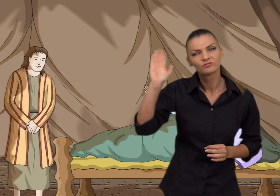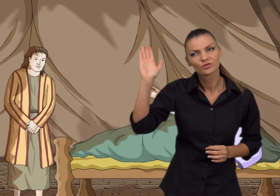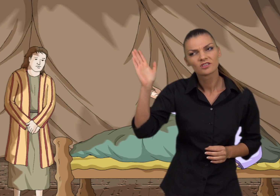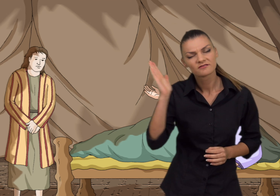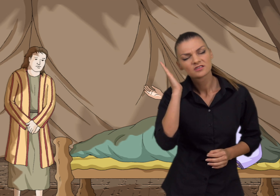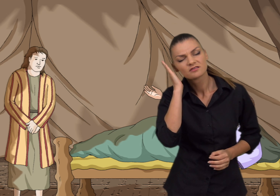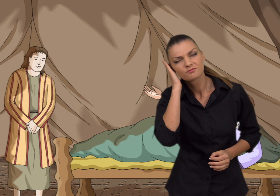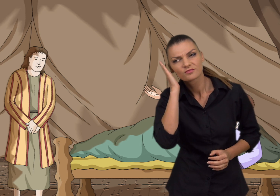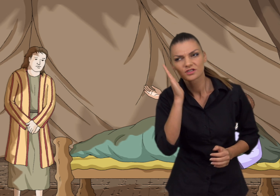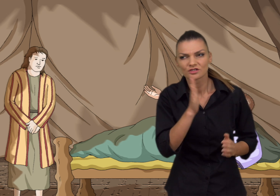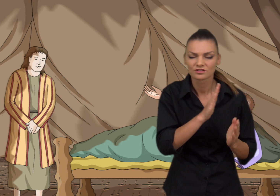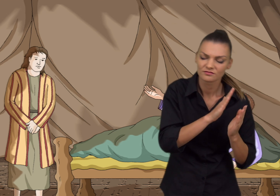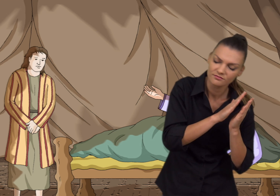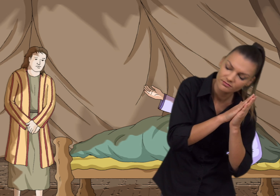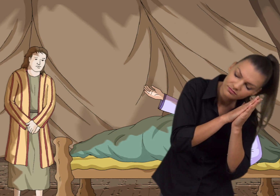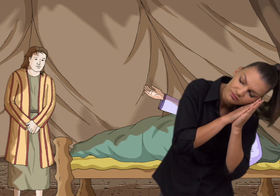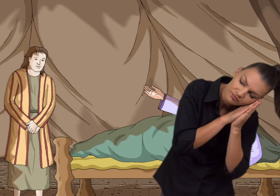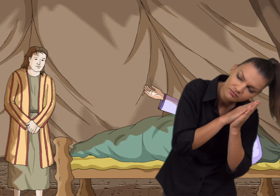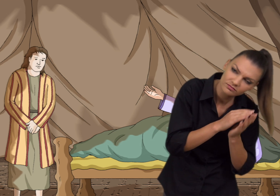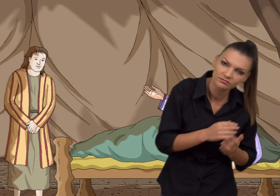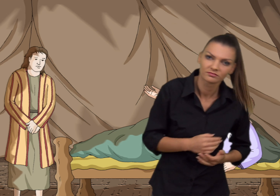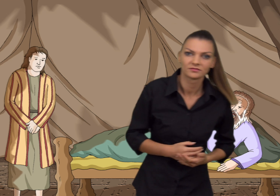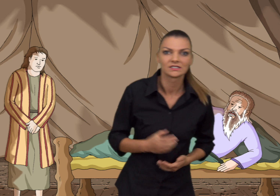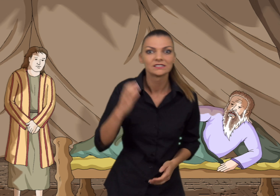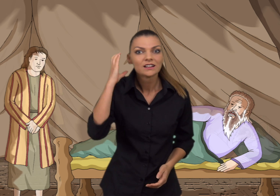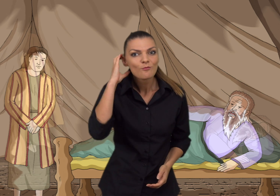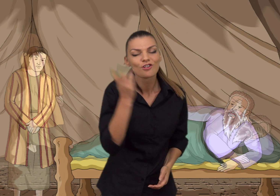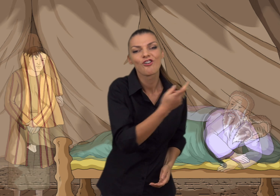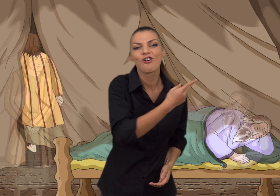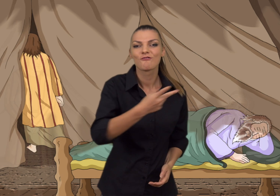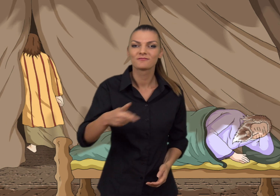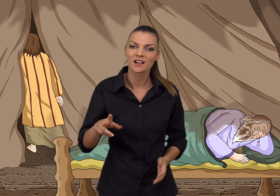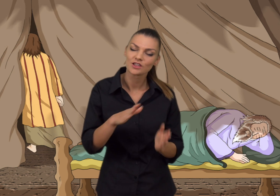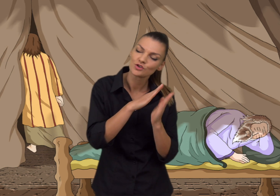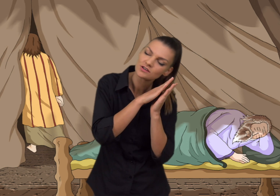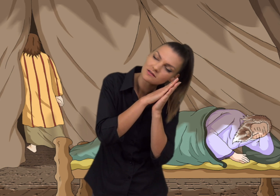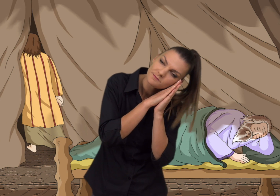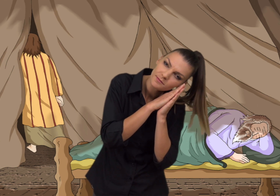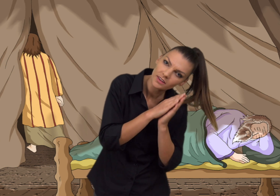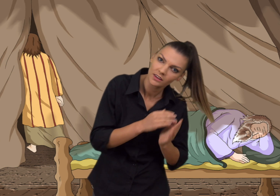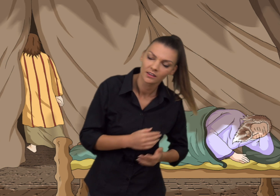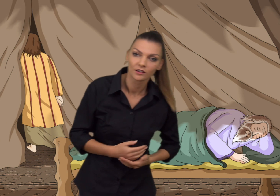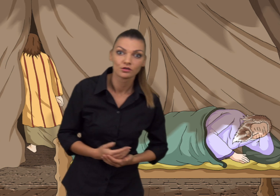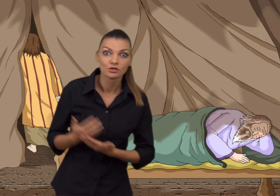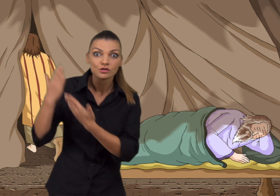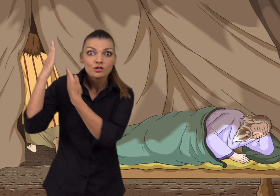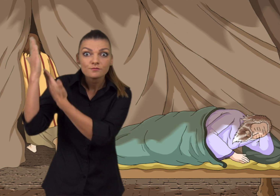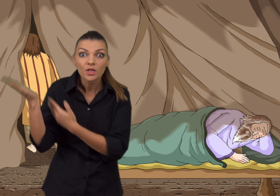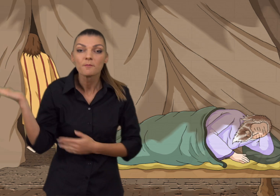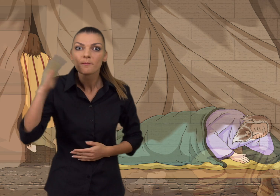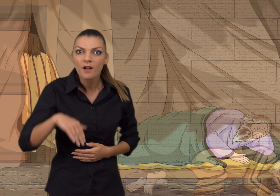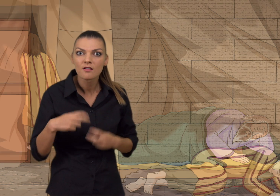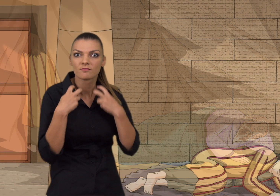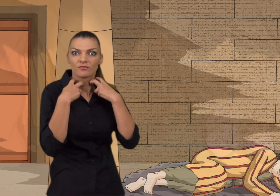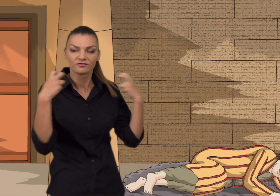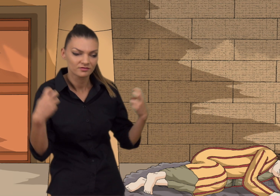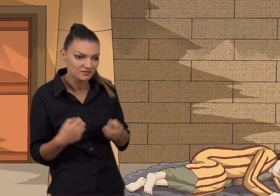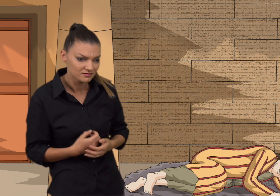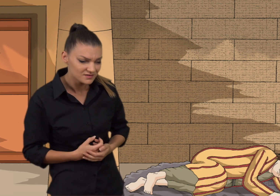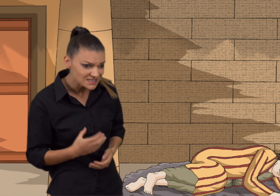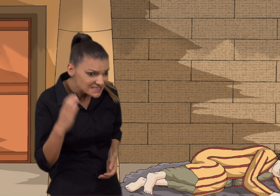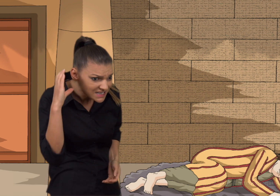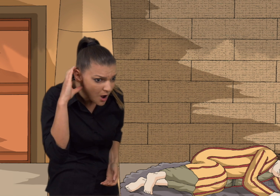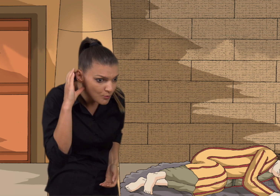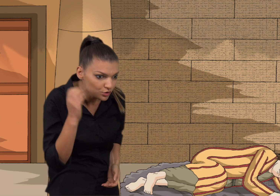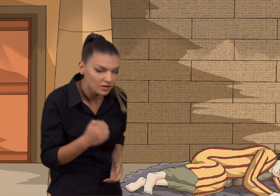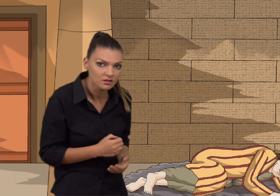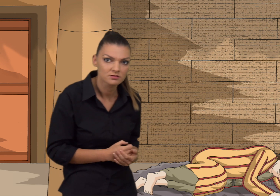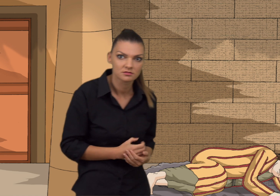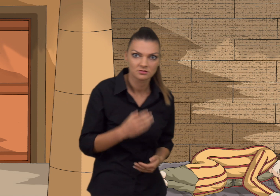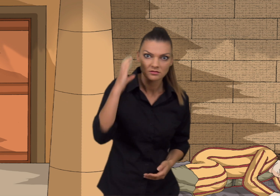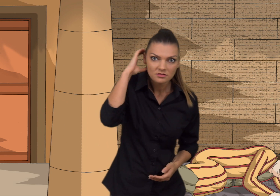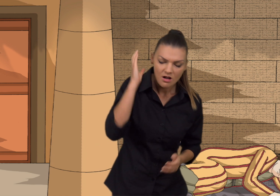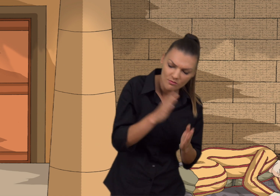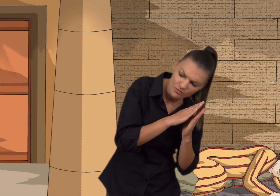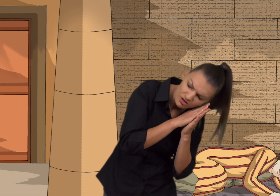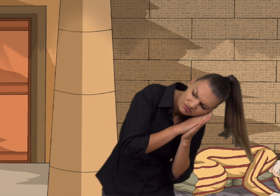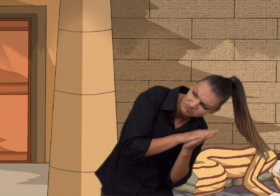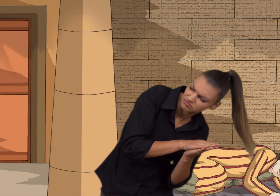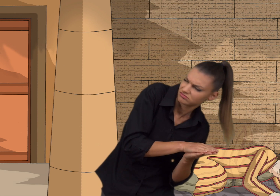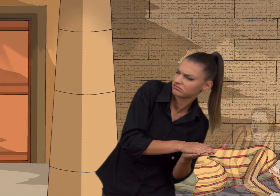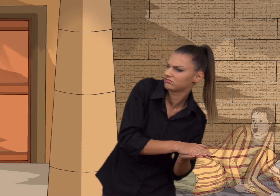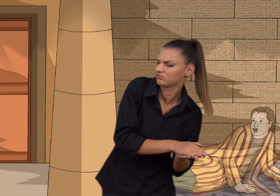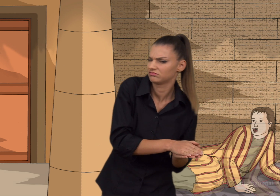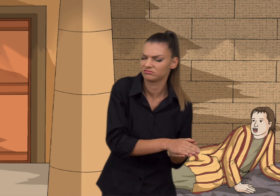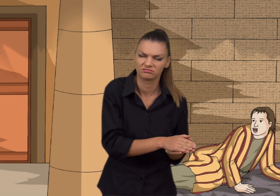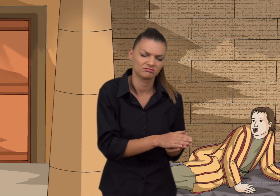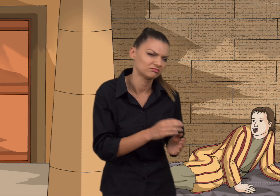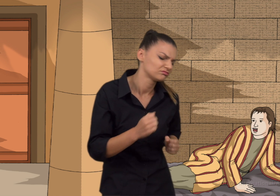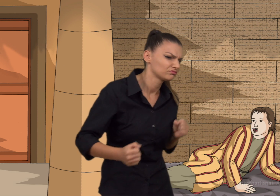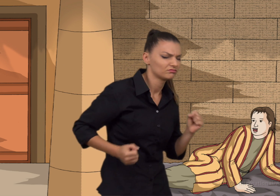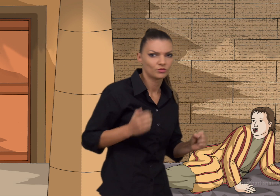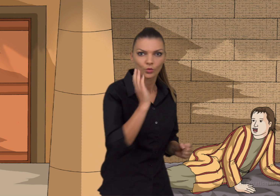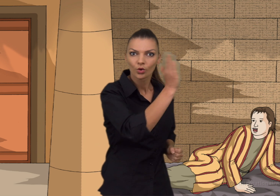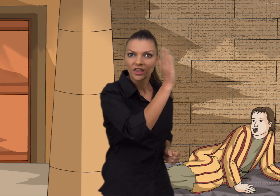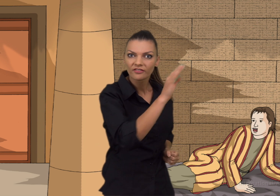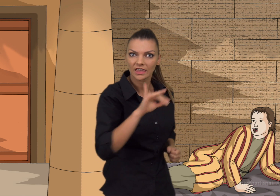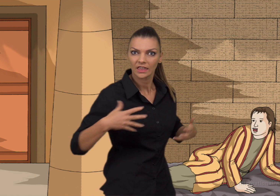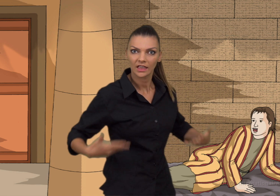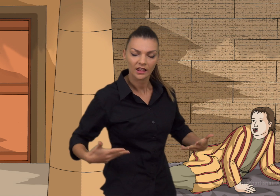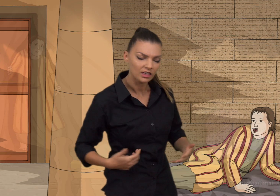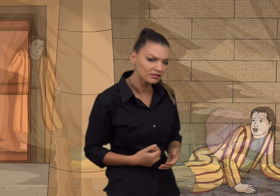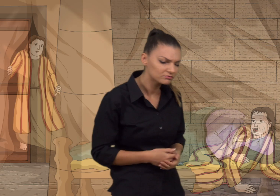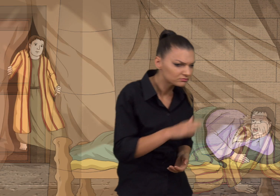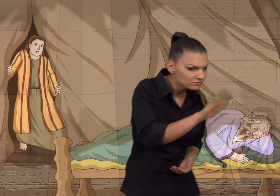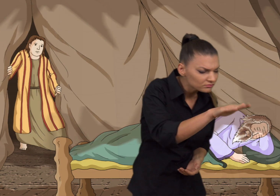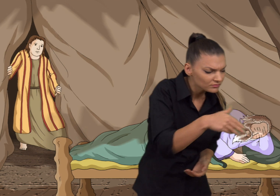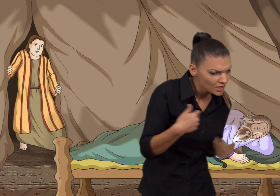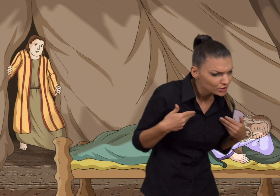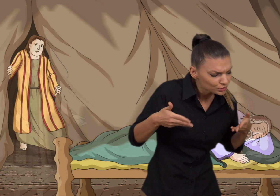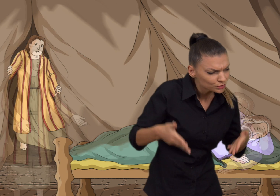“Go back and lie down.” So he went and lay down. Once again the LORD called, “Samuel!”